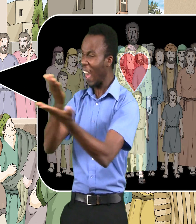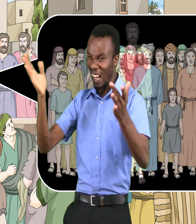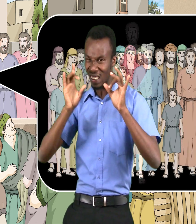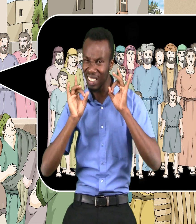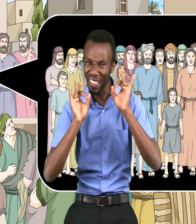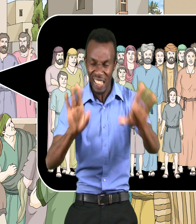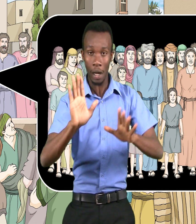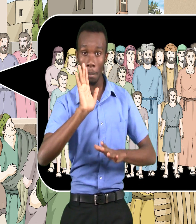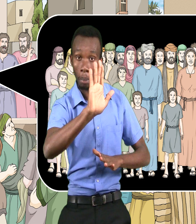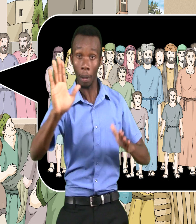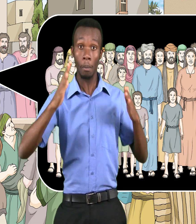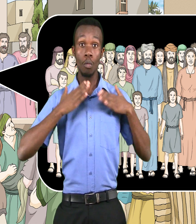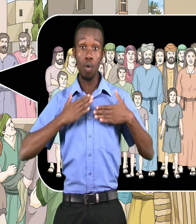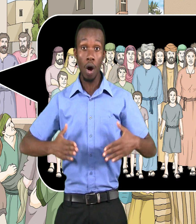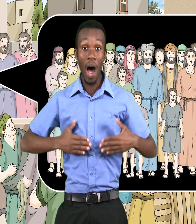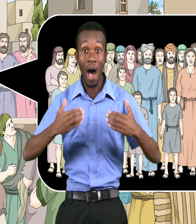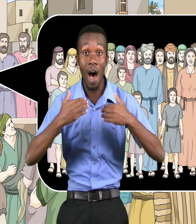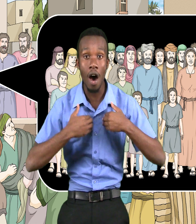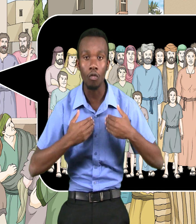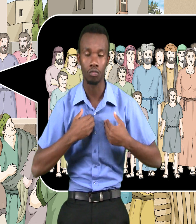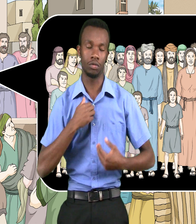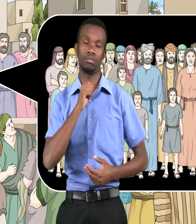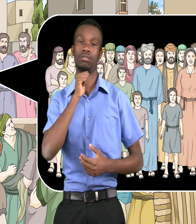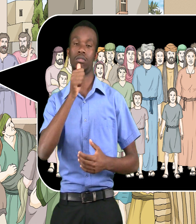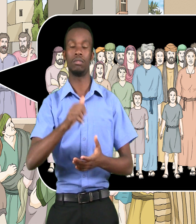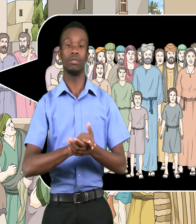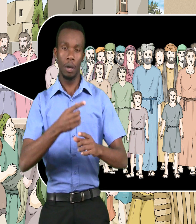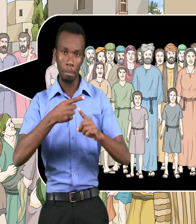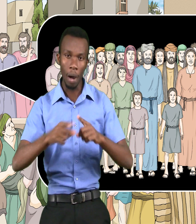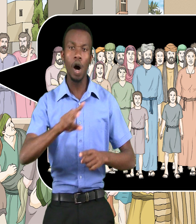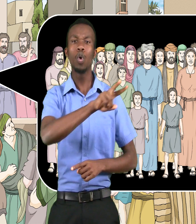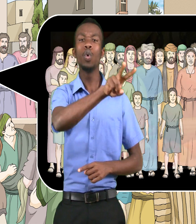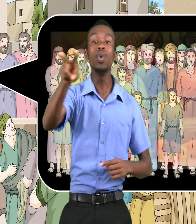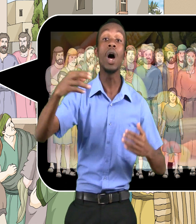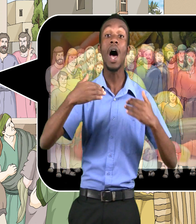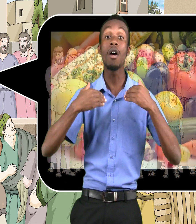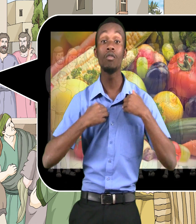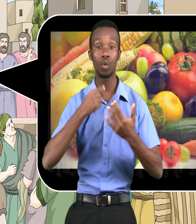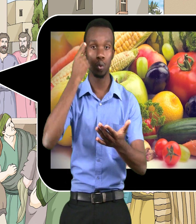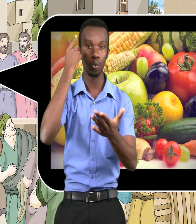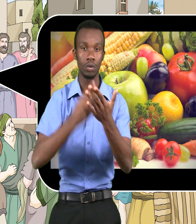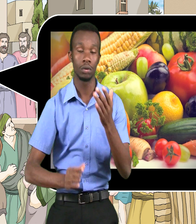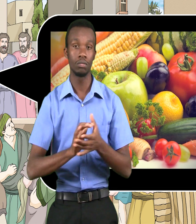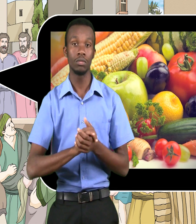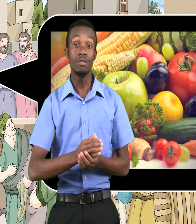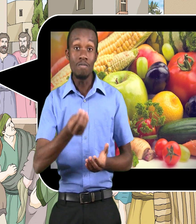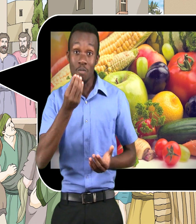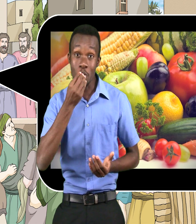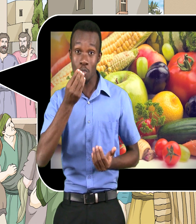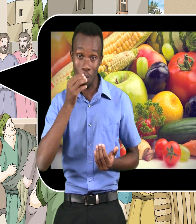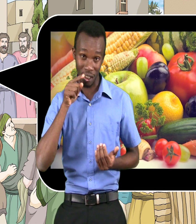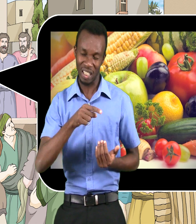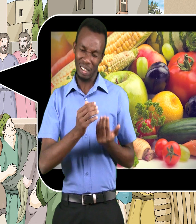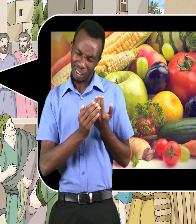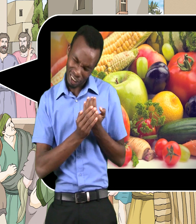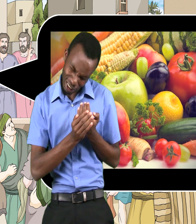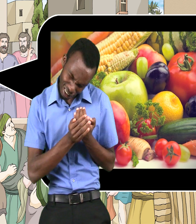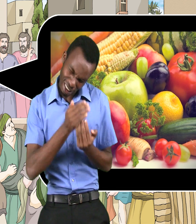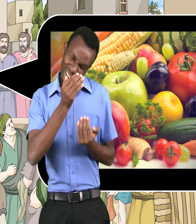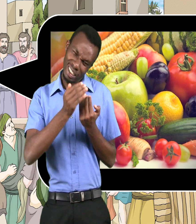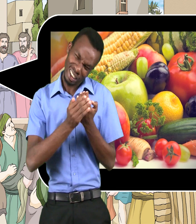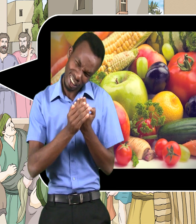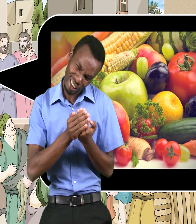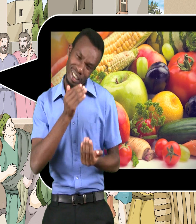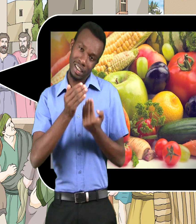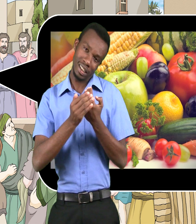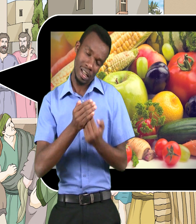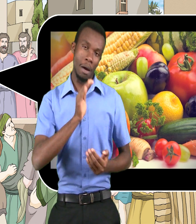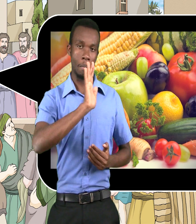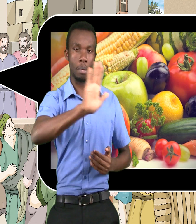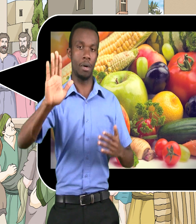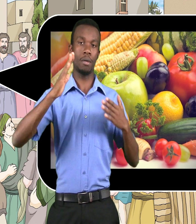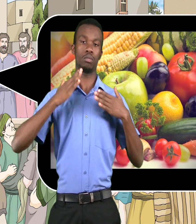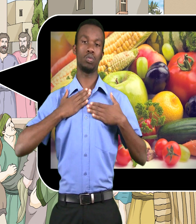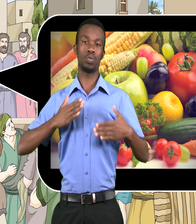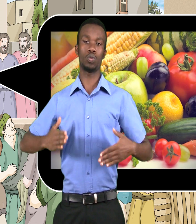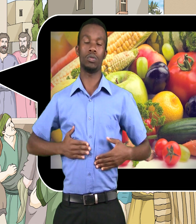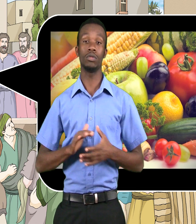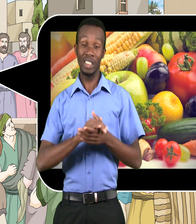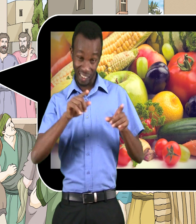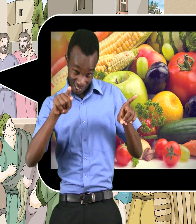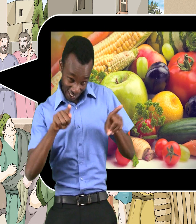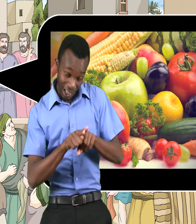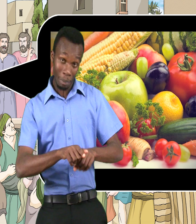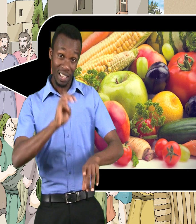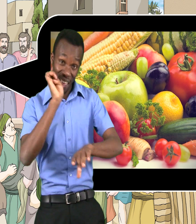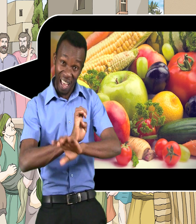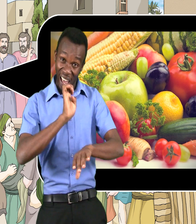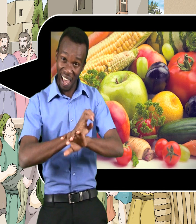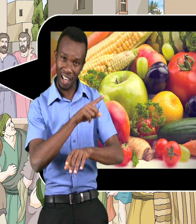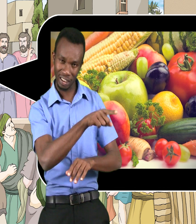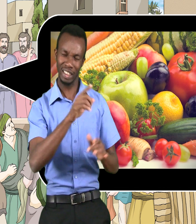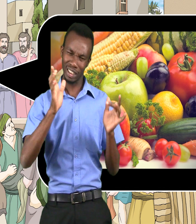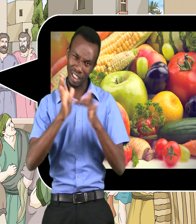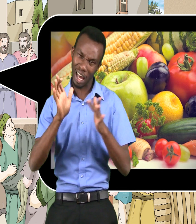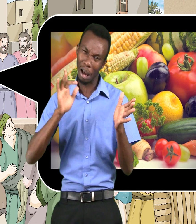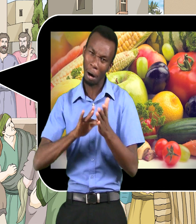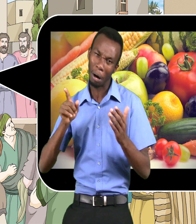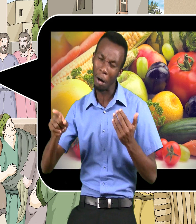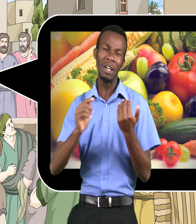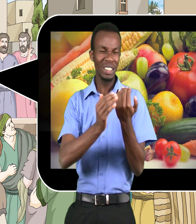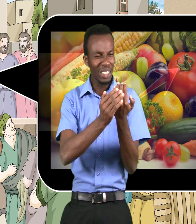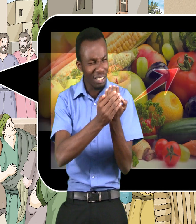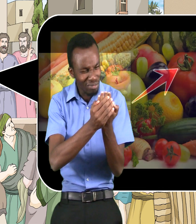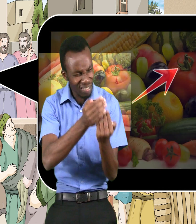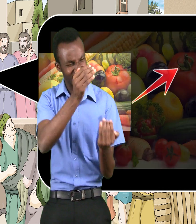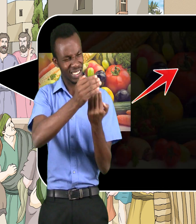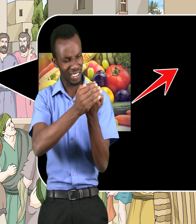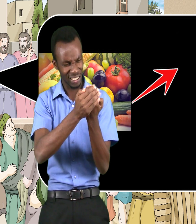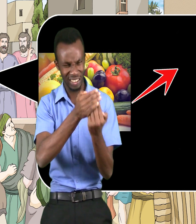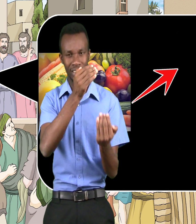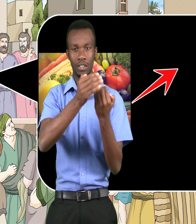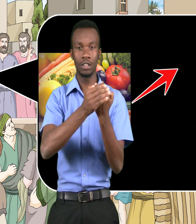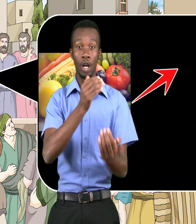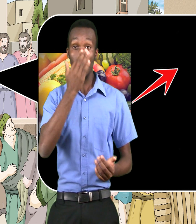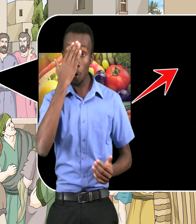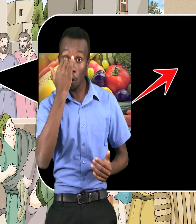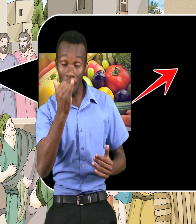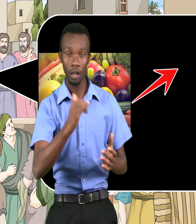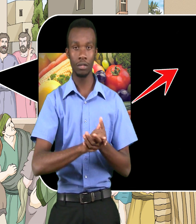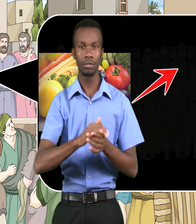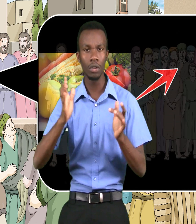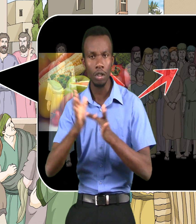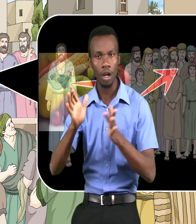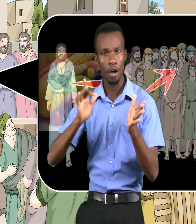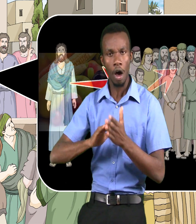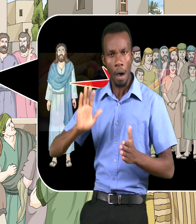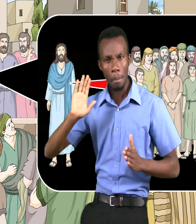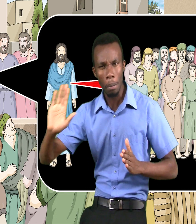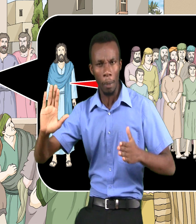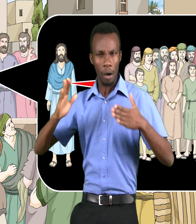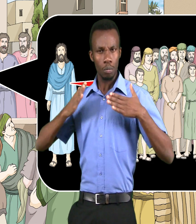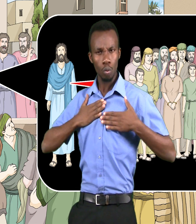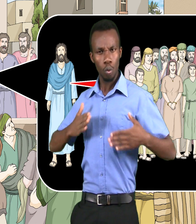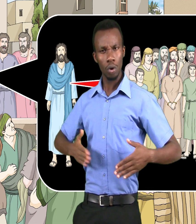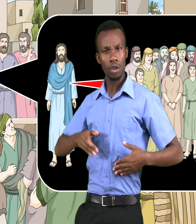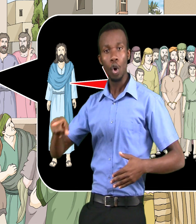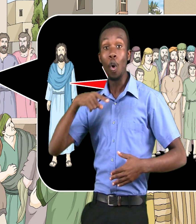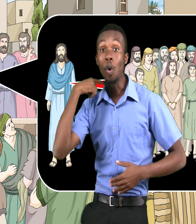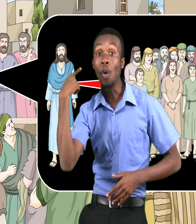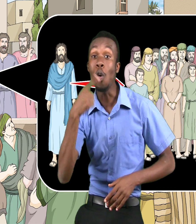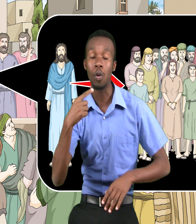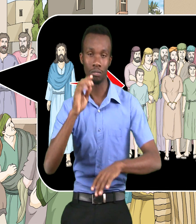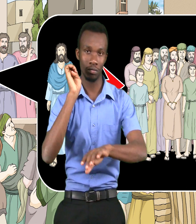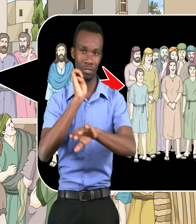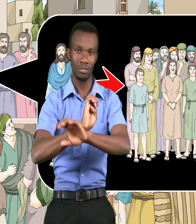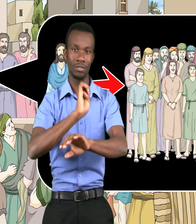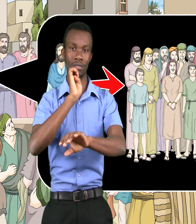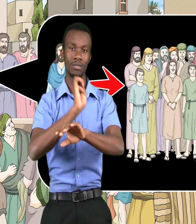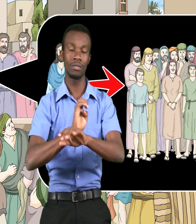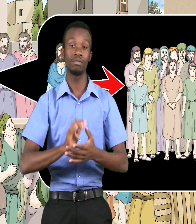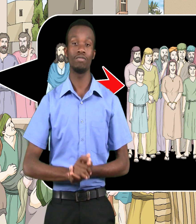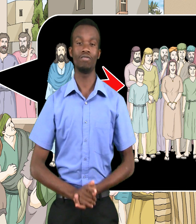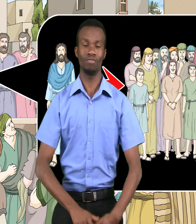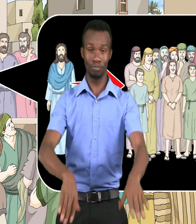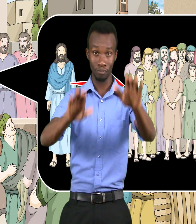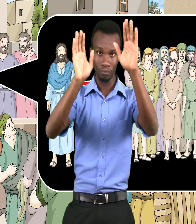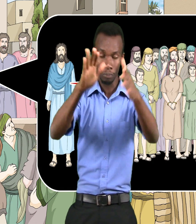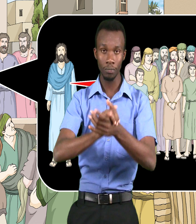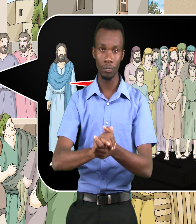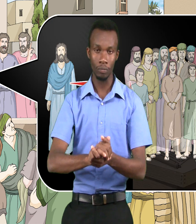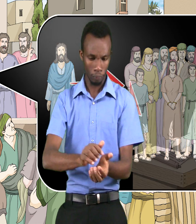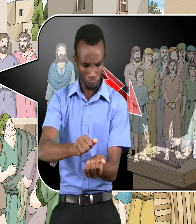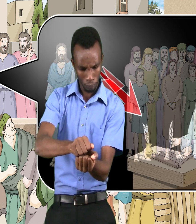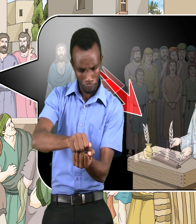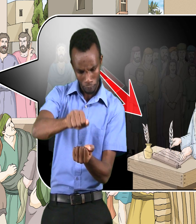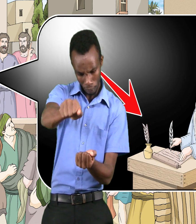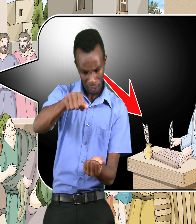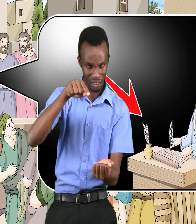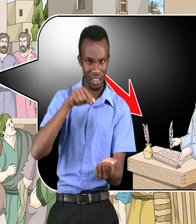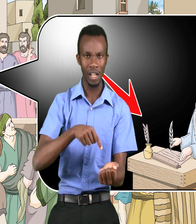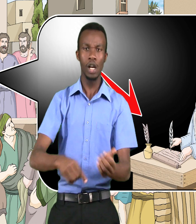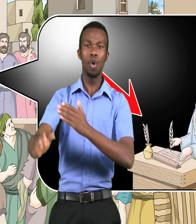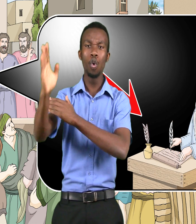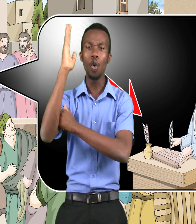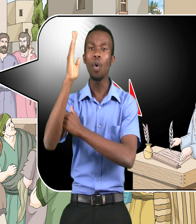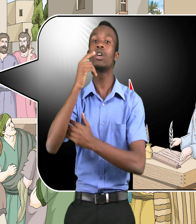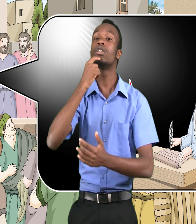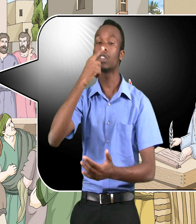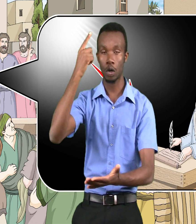Indeed, no one ever hated his own body, but he nourishes and cherishes it, just as Christ does the church. For we are members of His body.